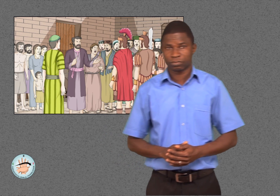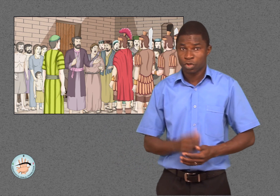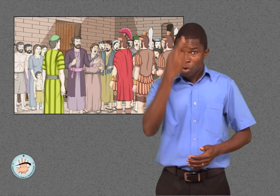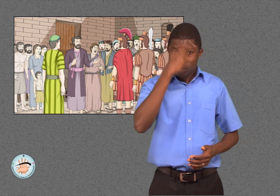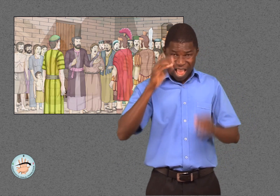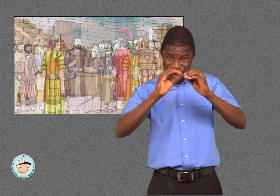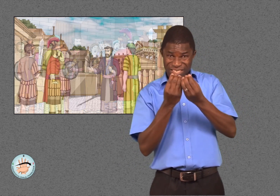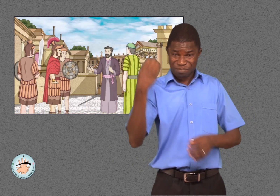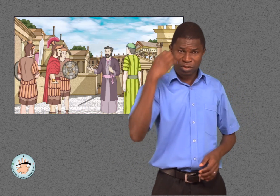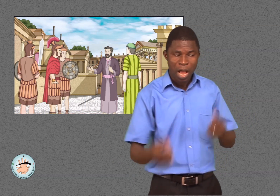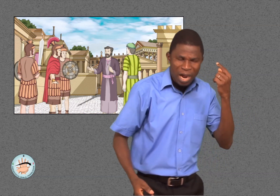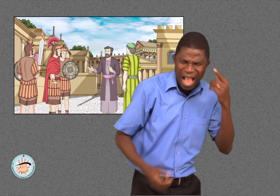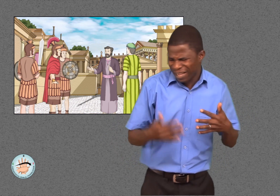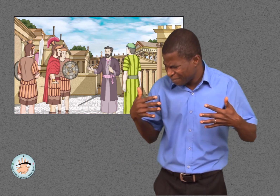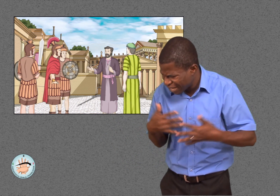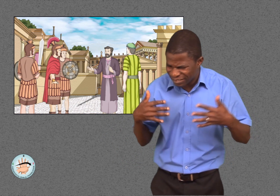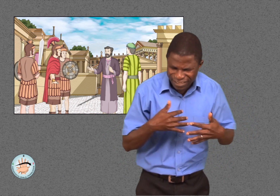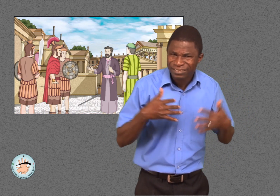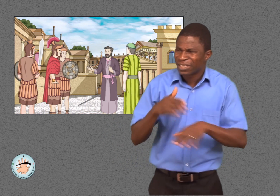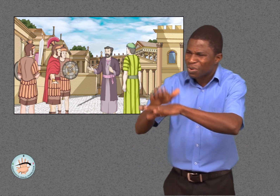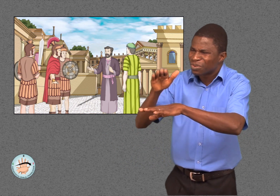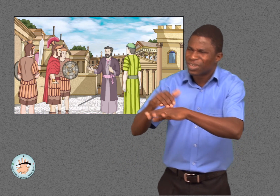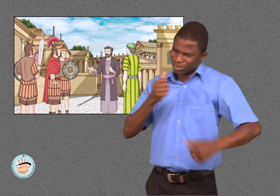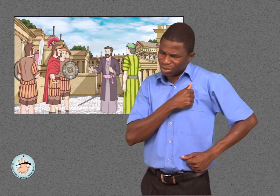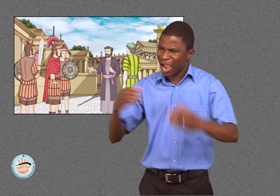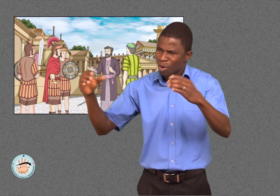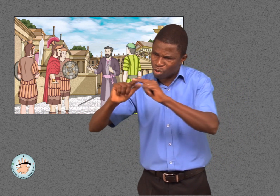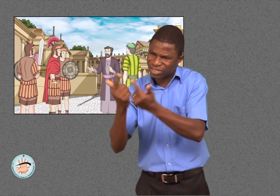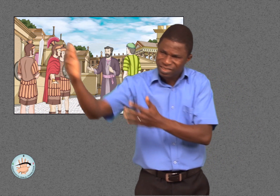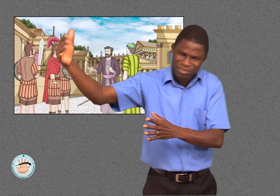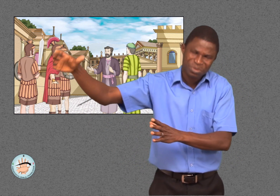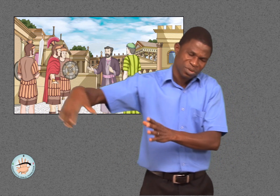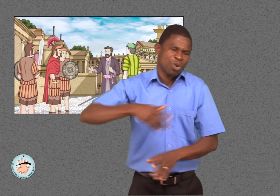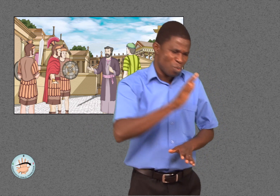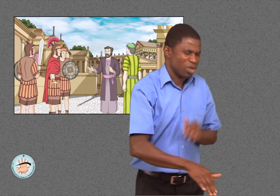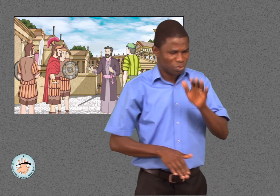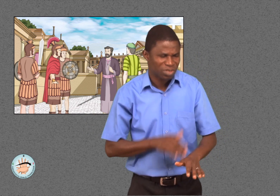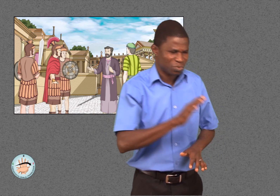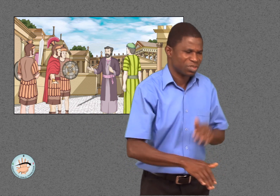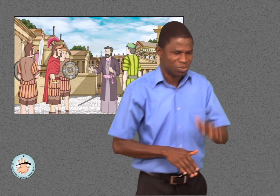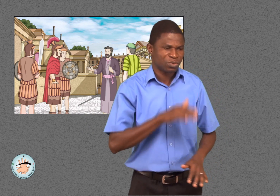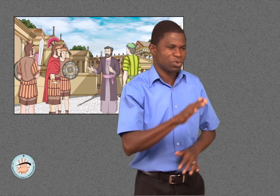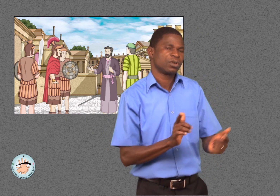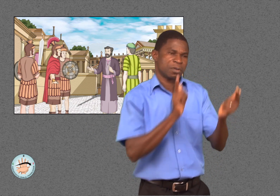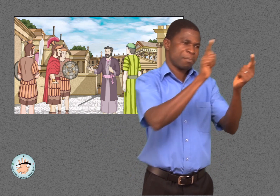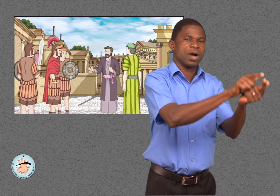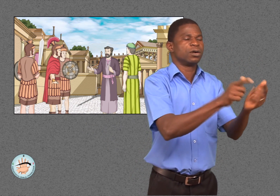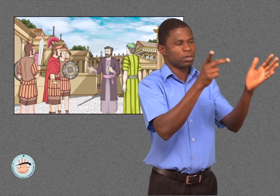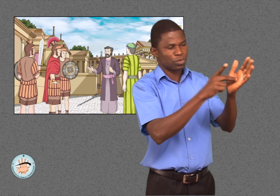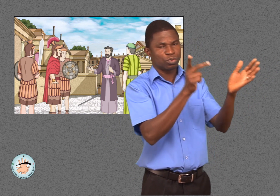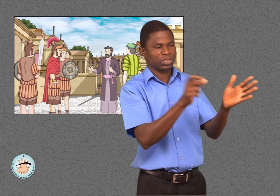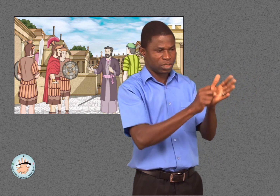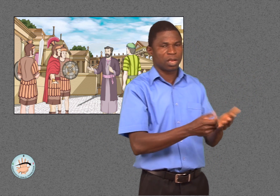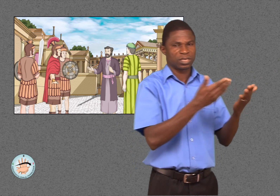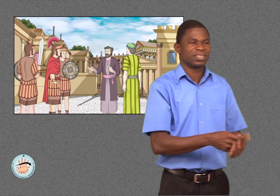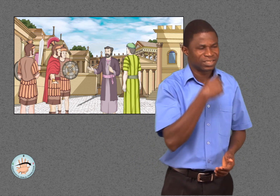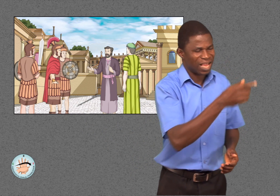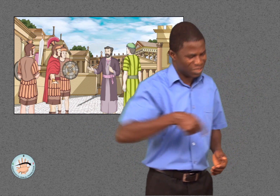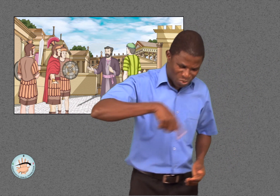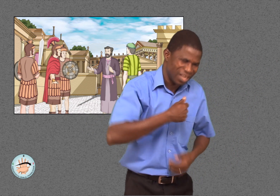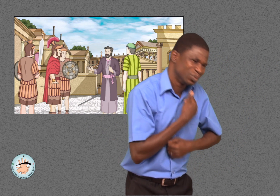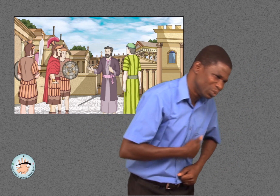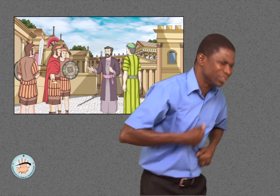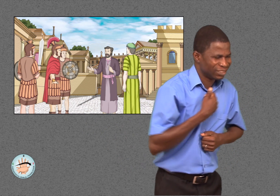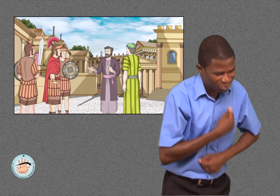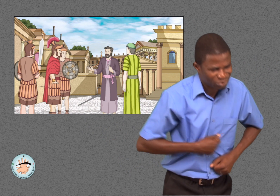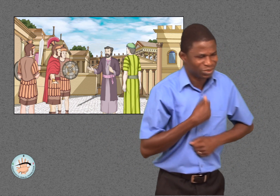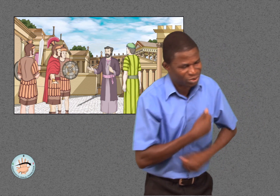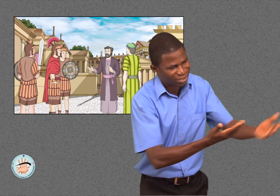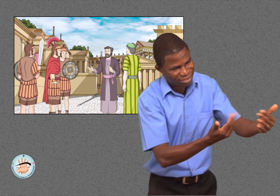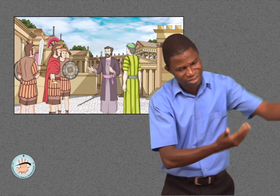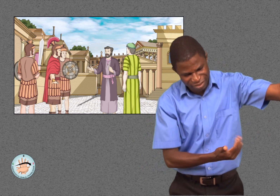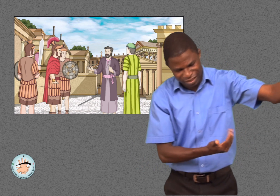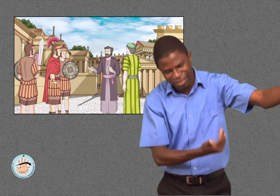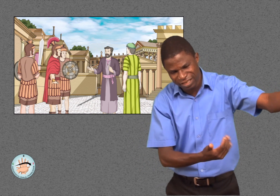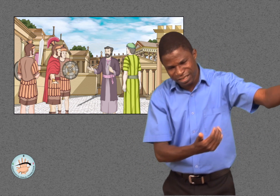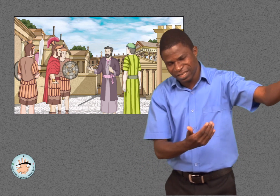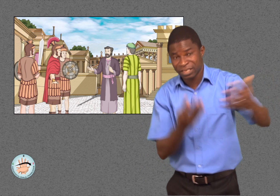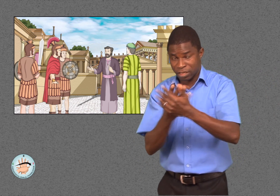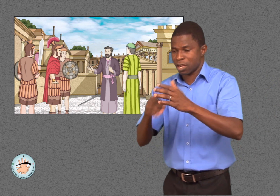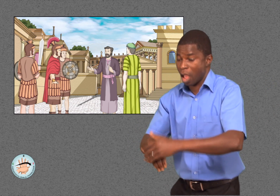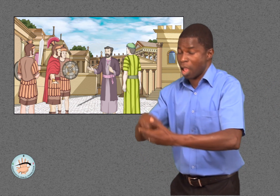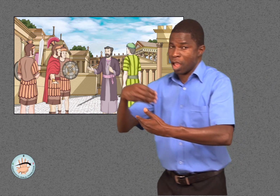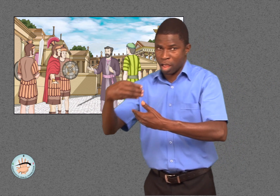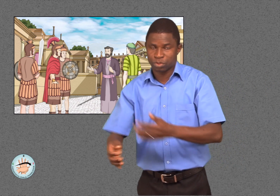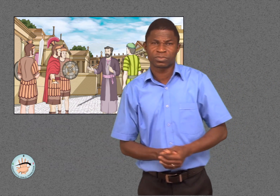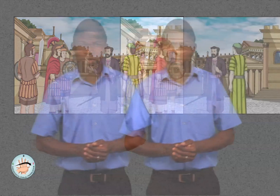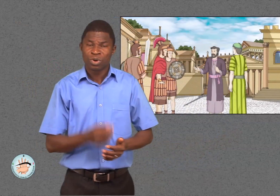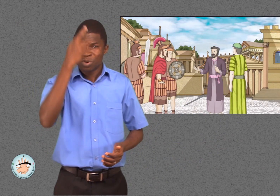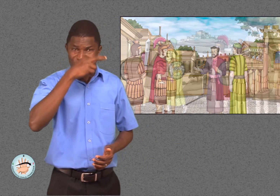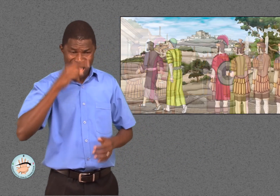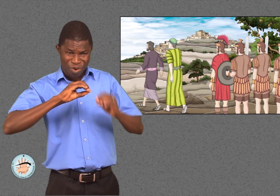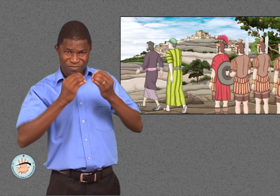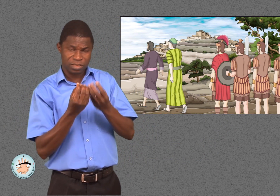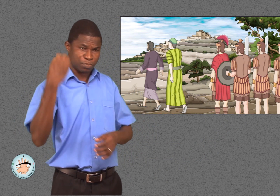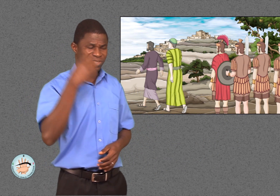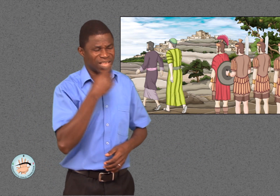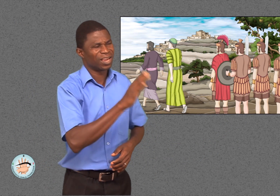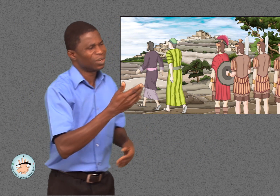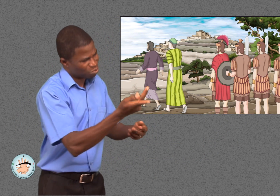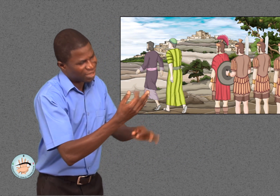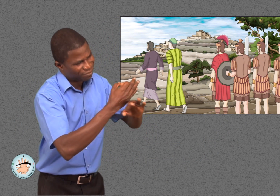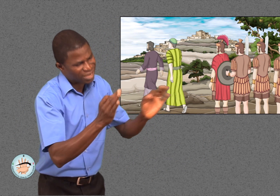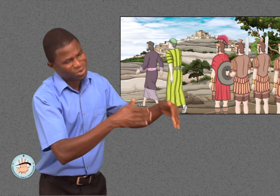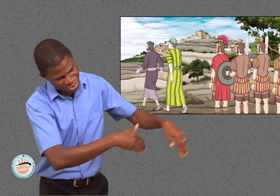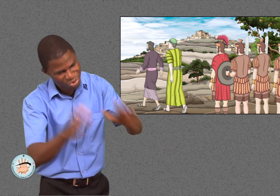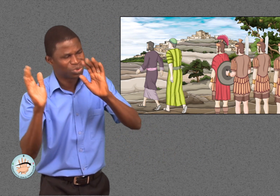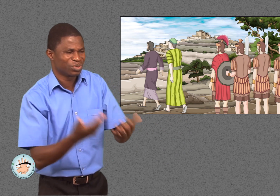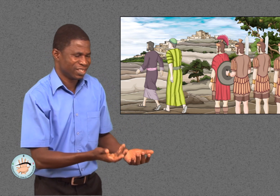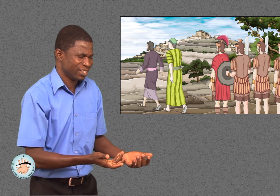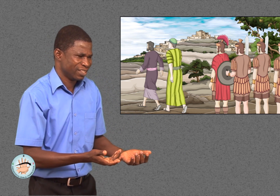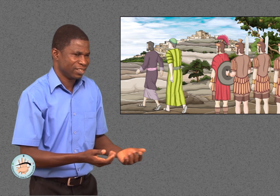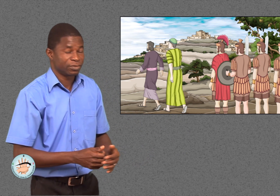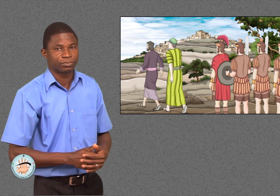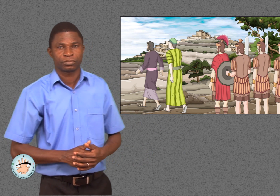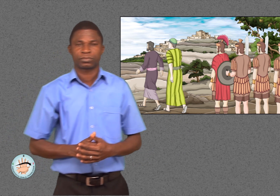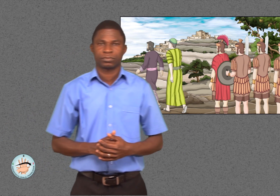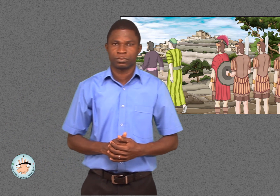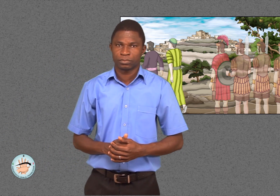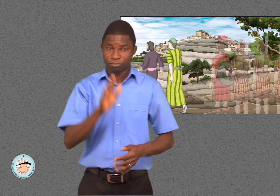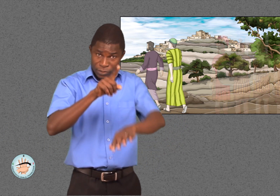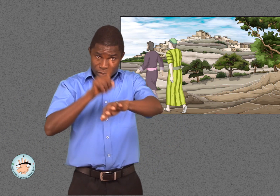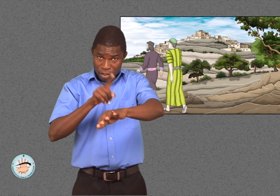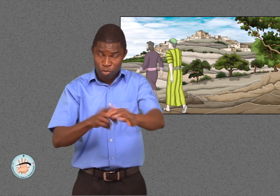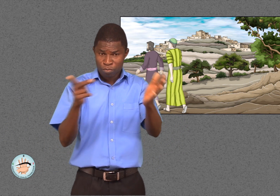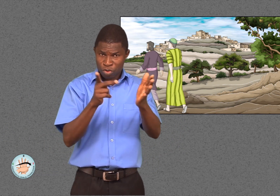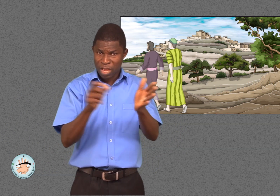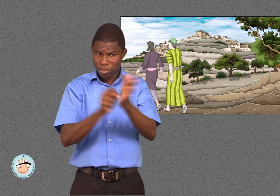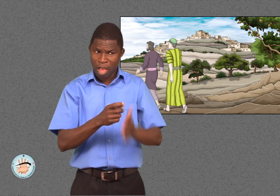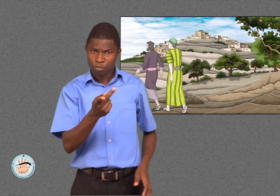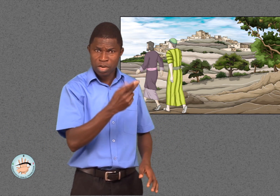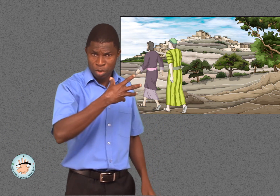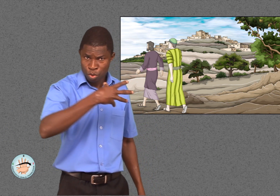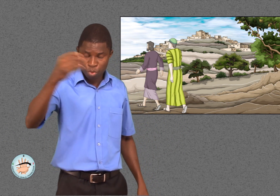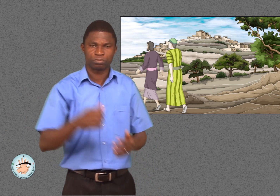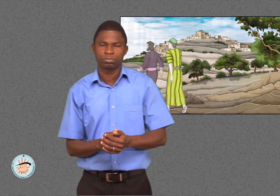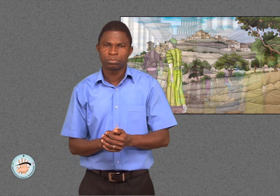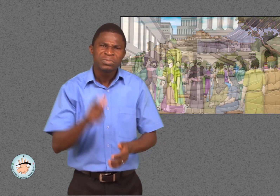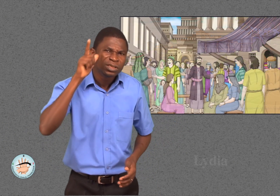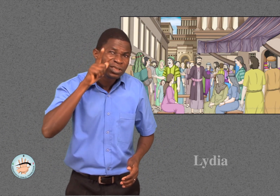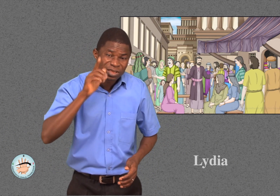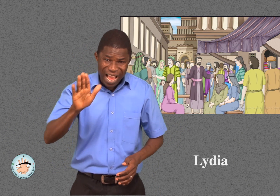They came to appease them and led them out, requesting that they leave the city.